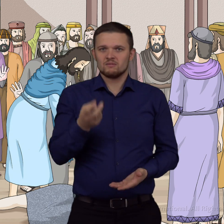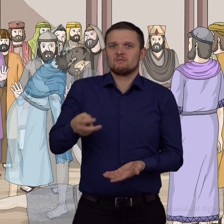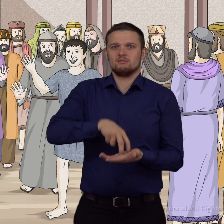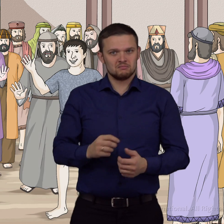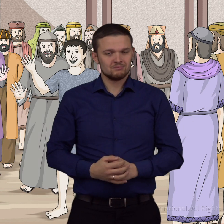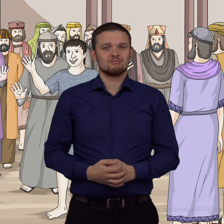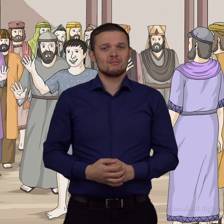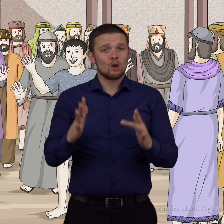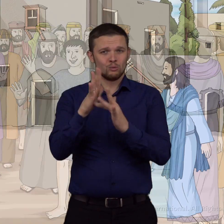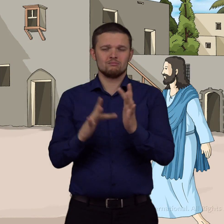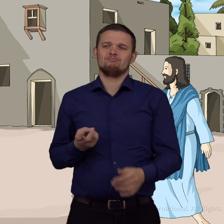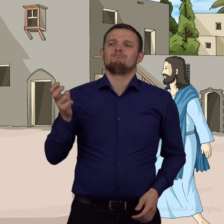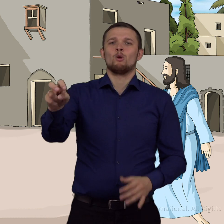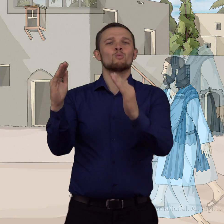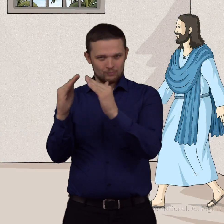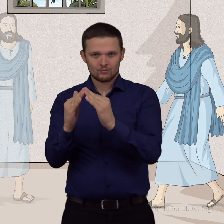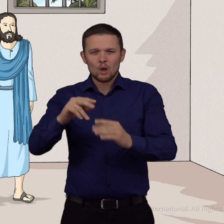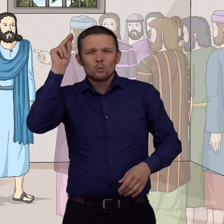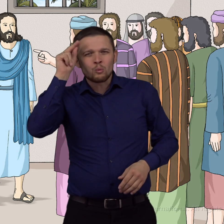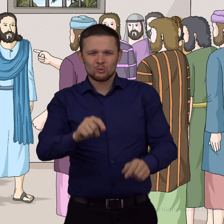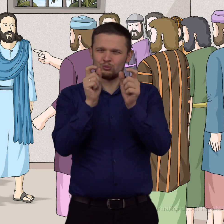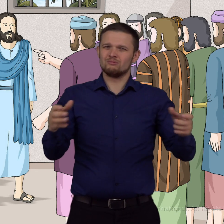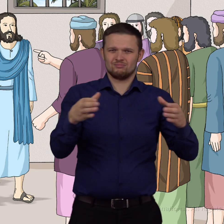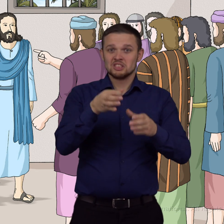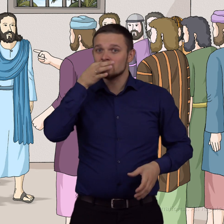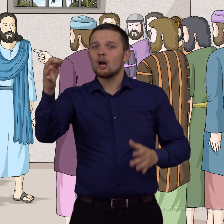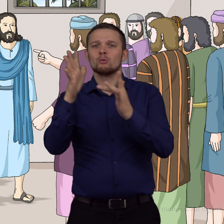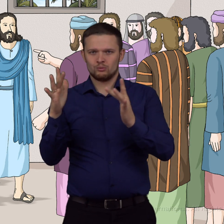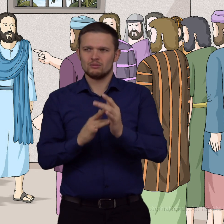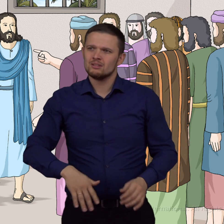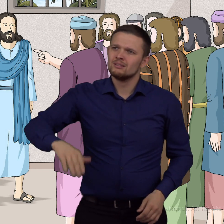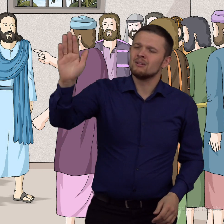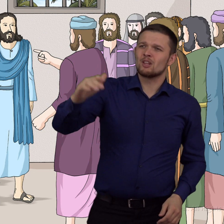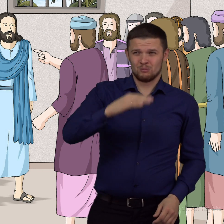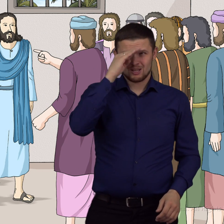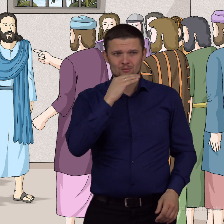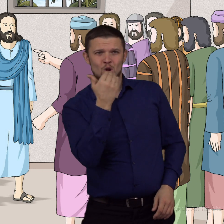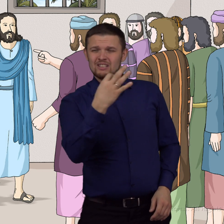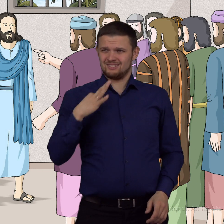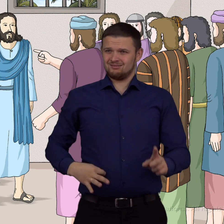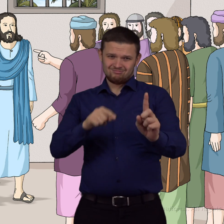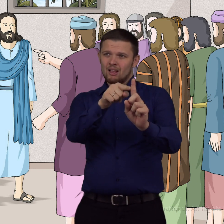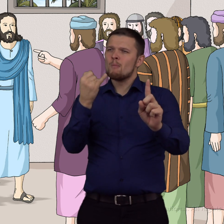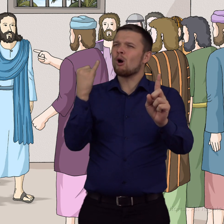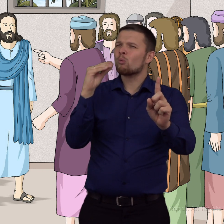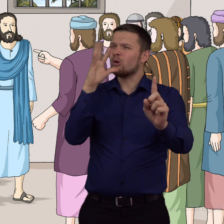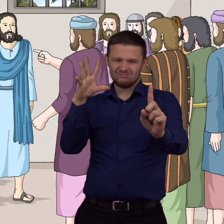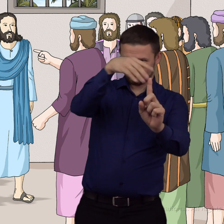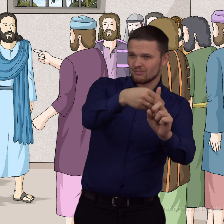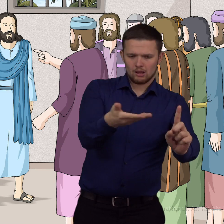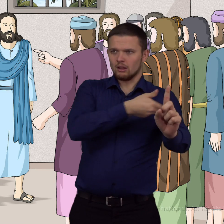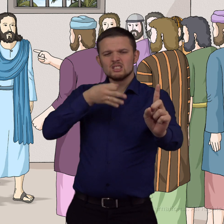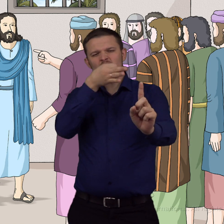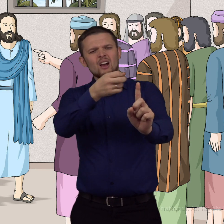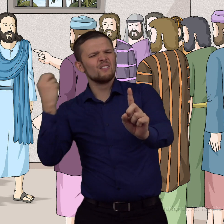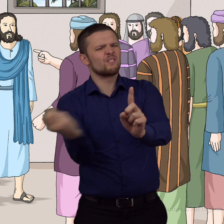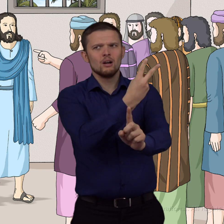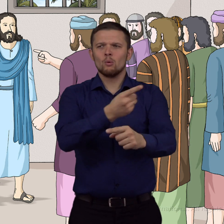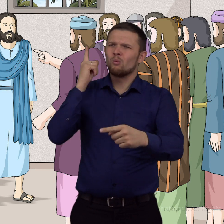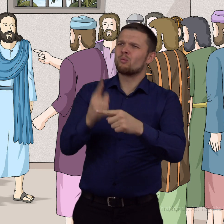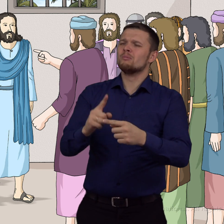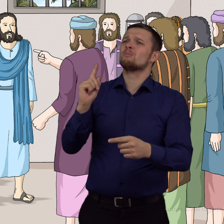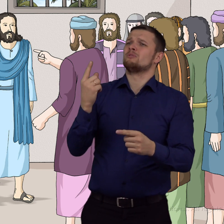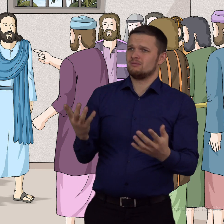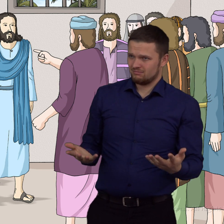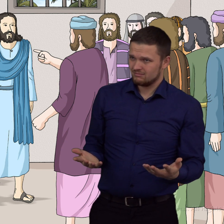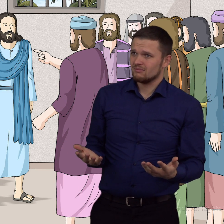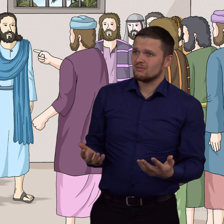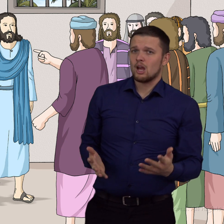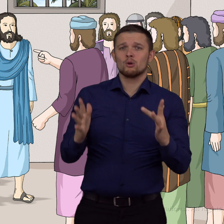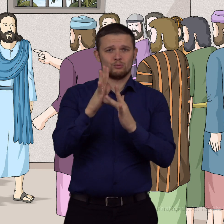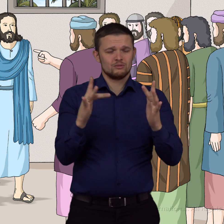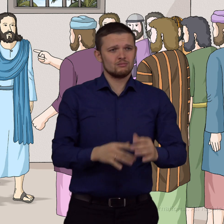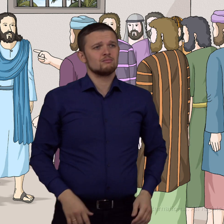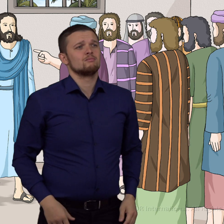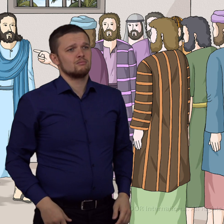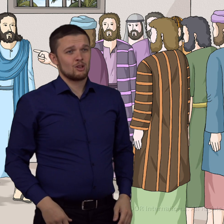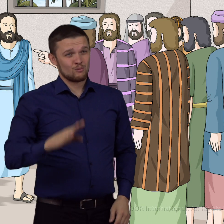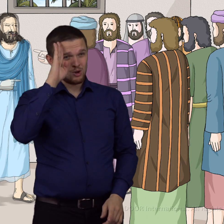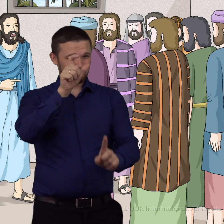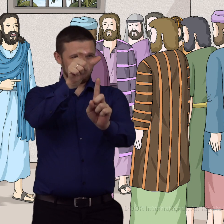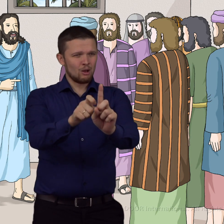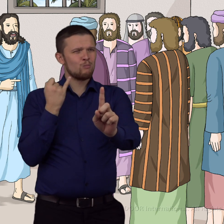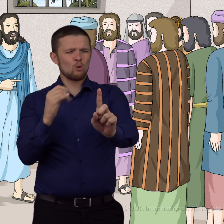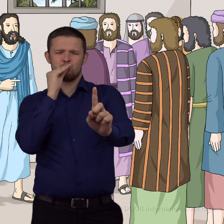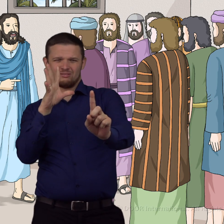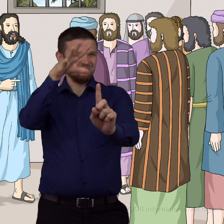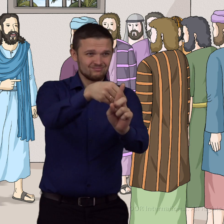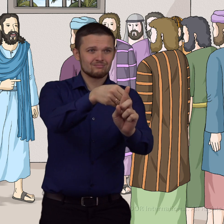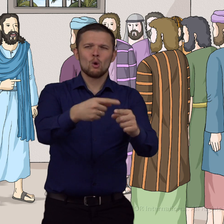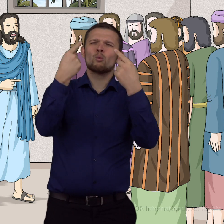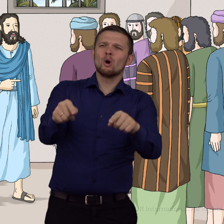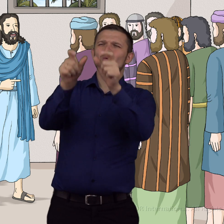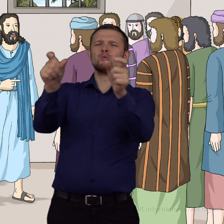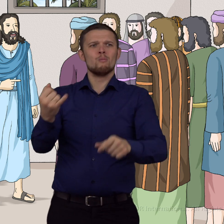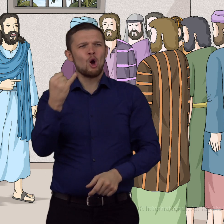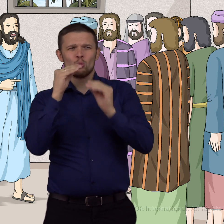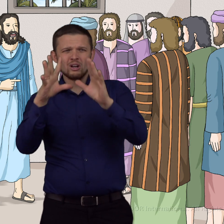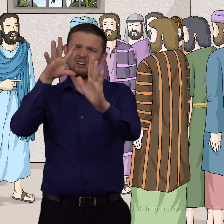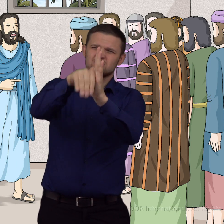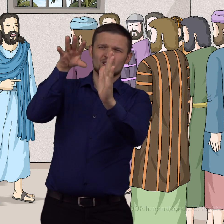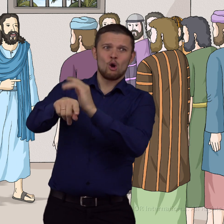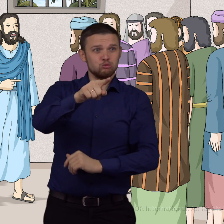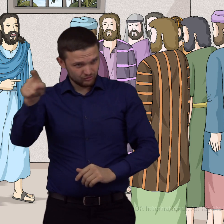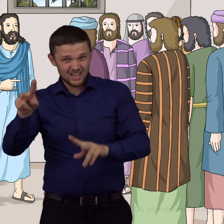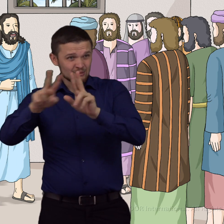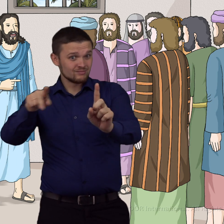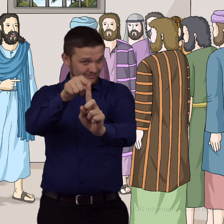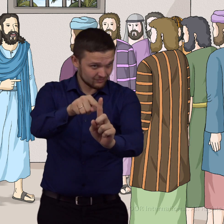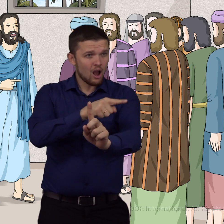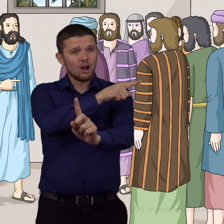After Jesus had gone into the house, His disciples asked Him privately, “Why couldn’t we drive it out?”